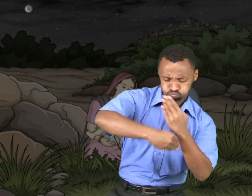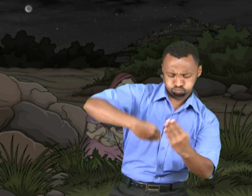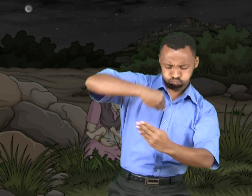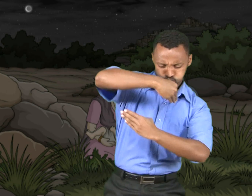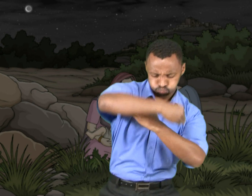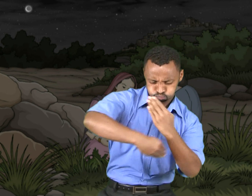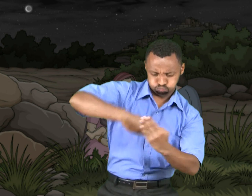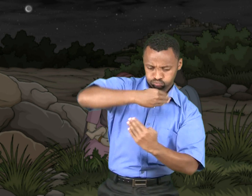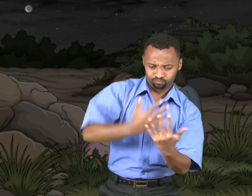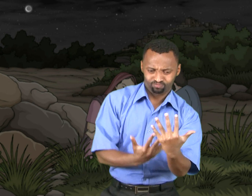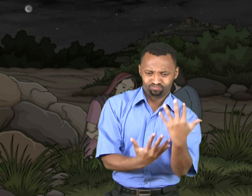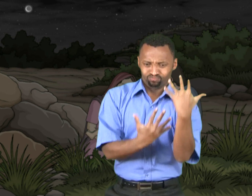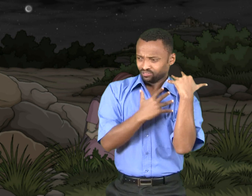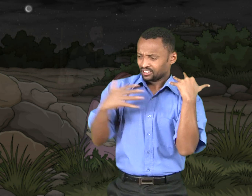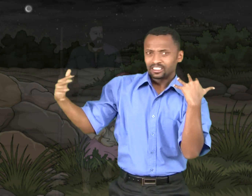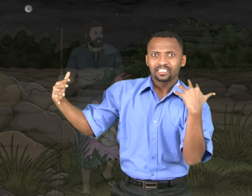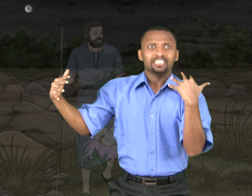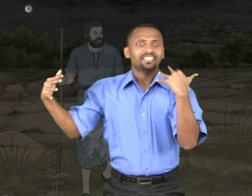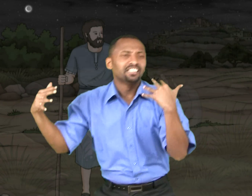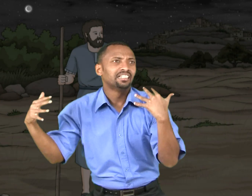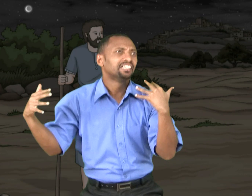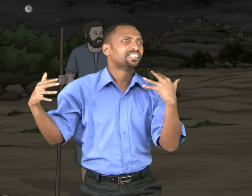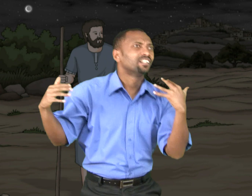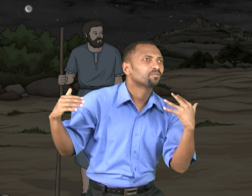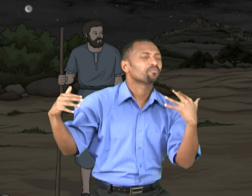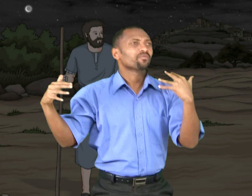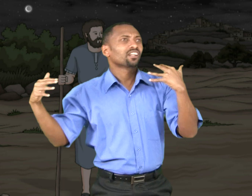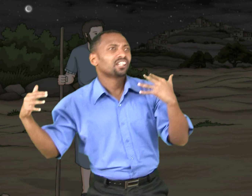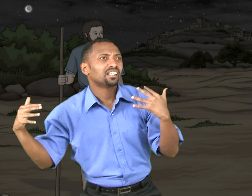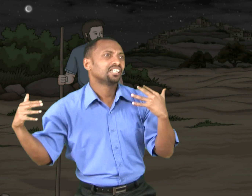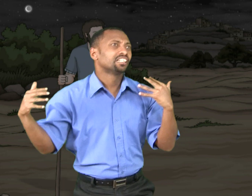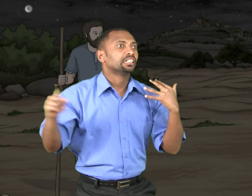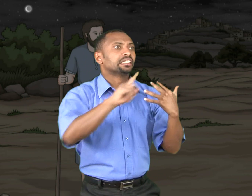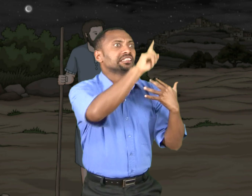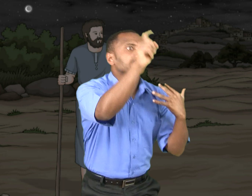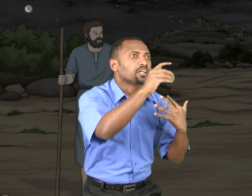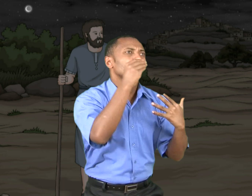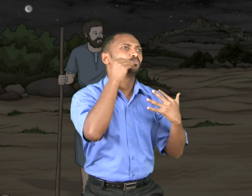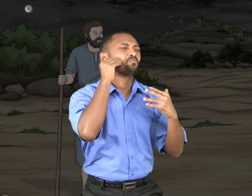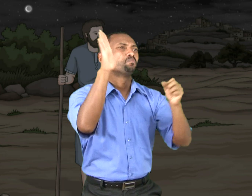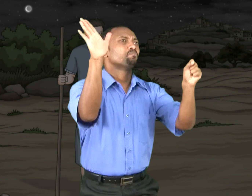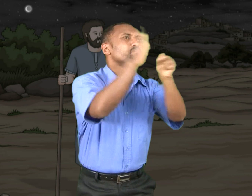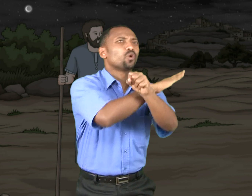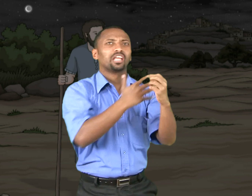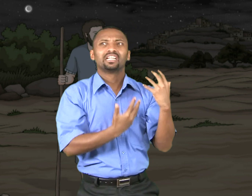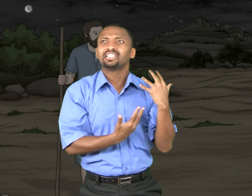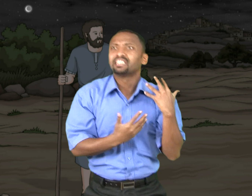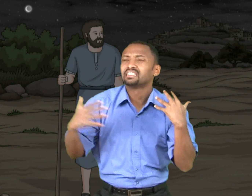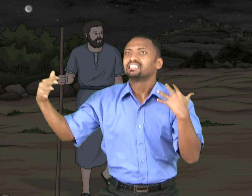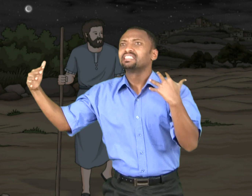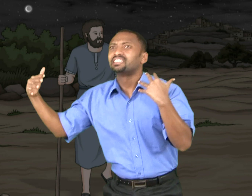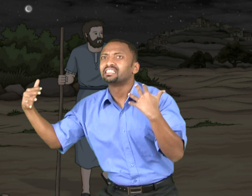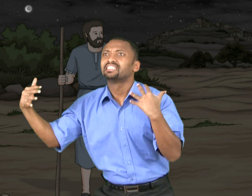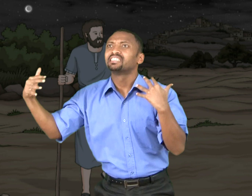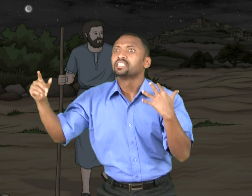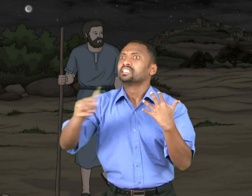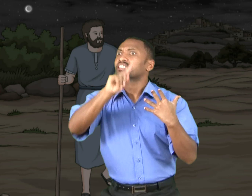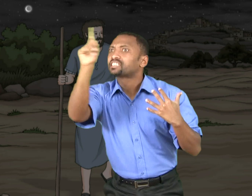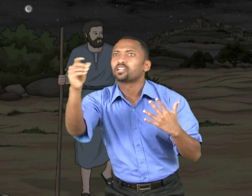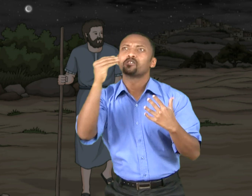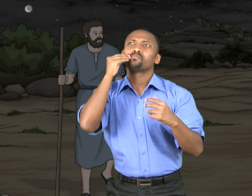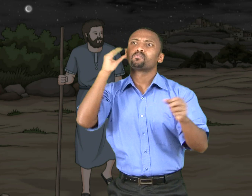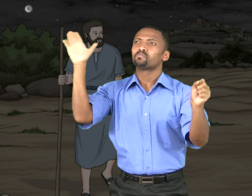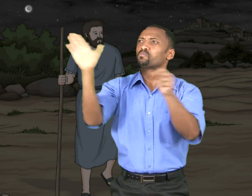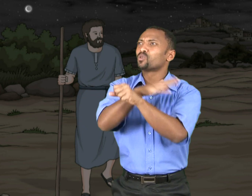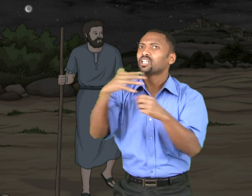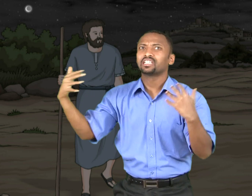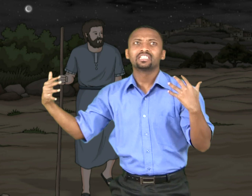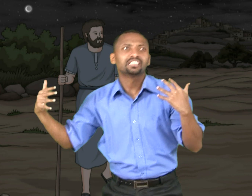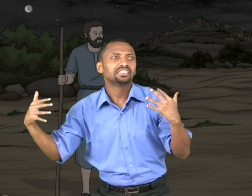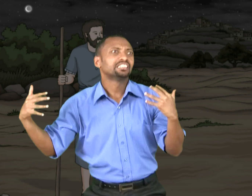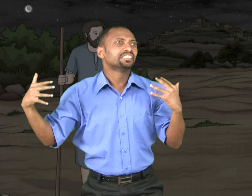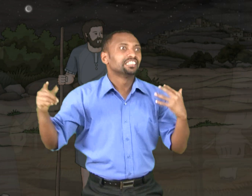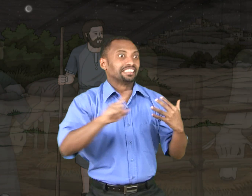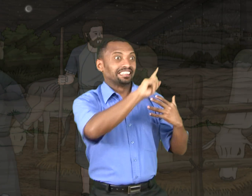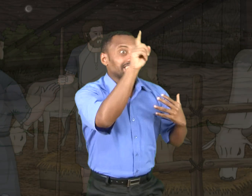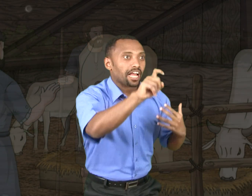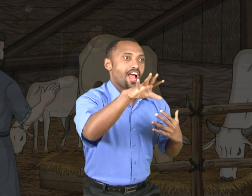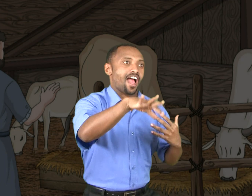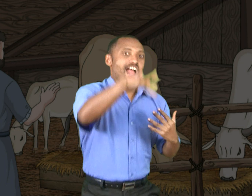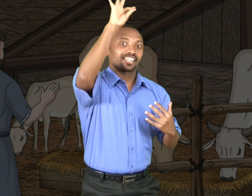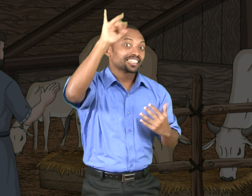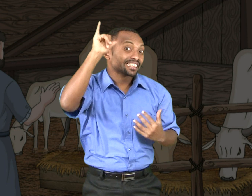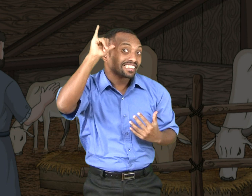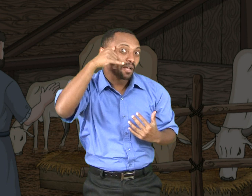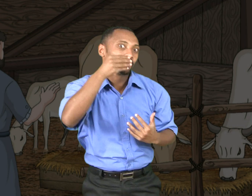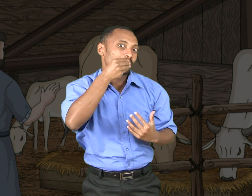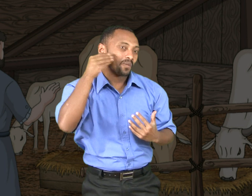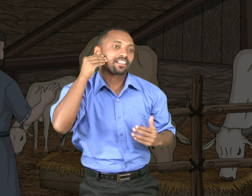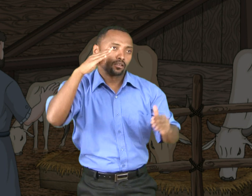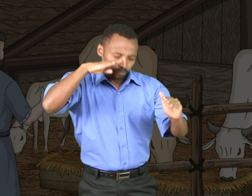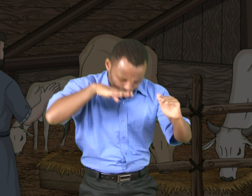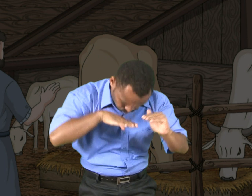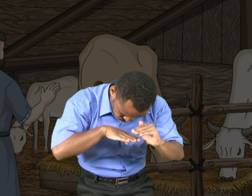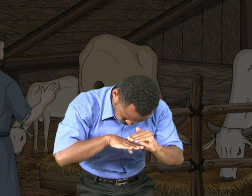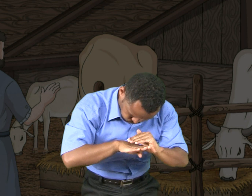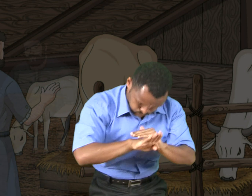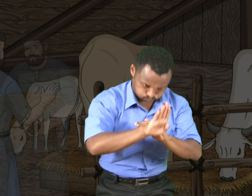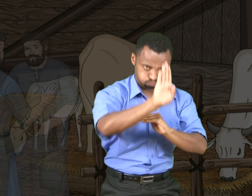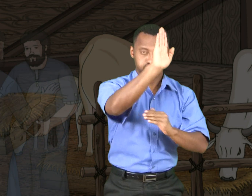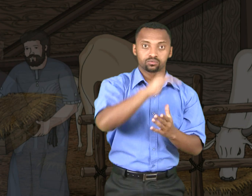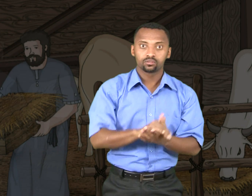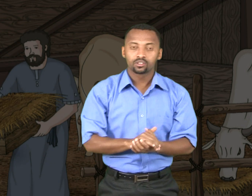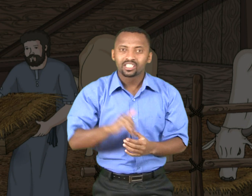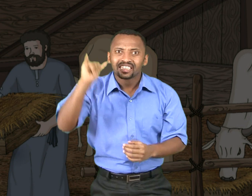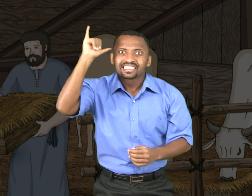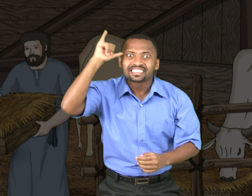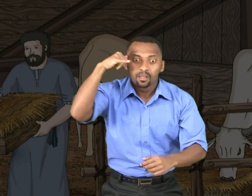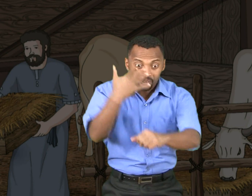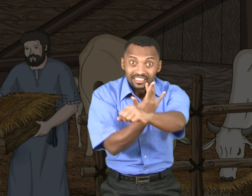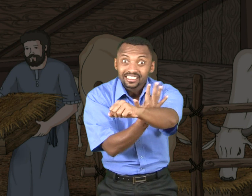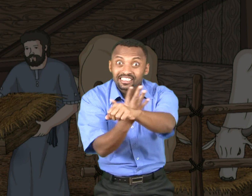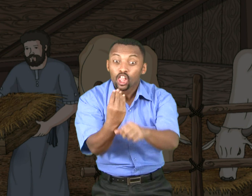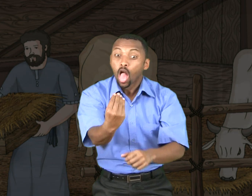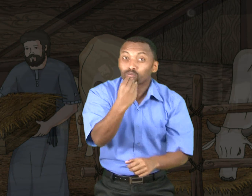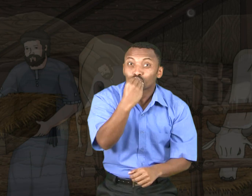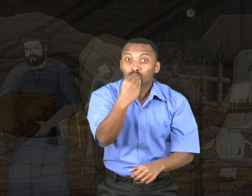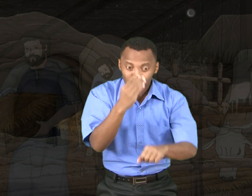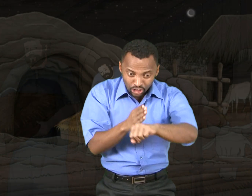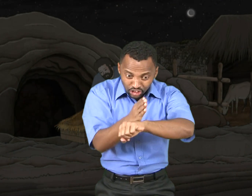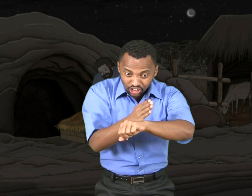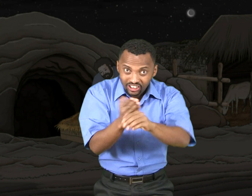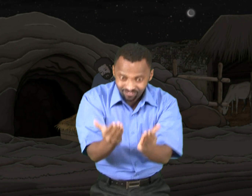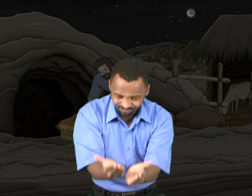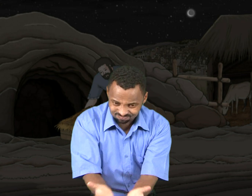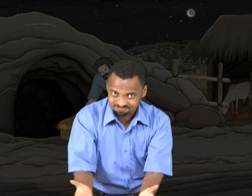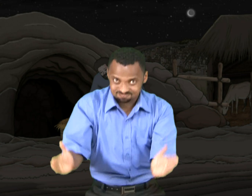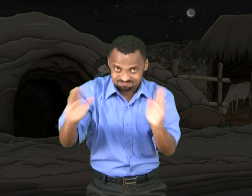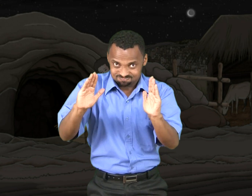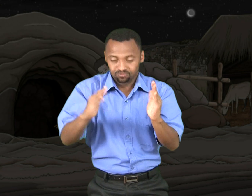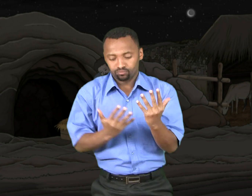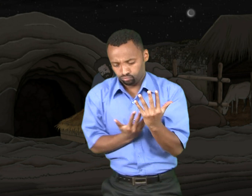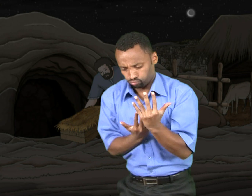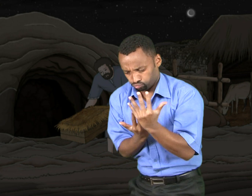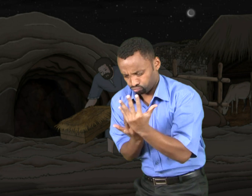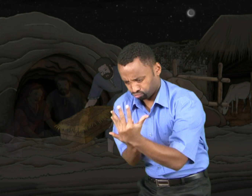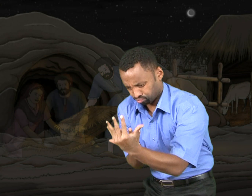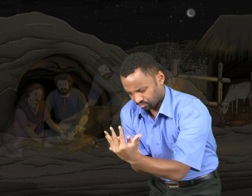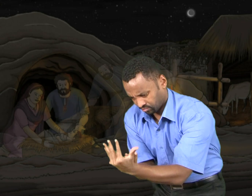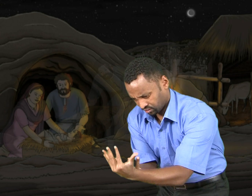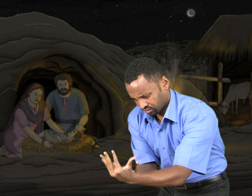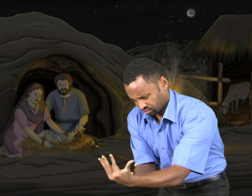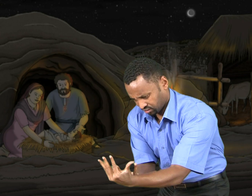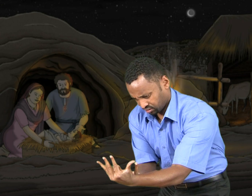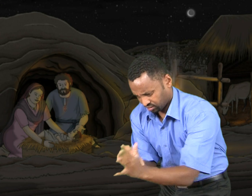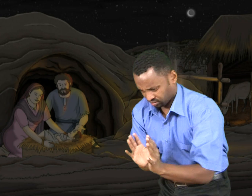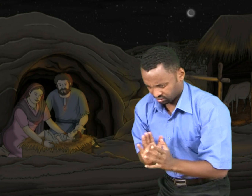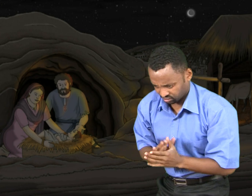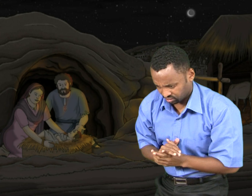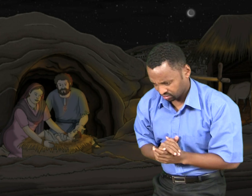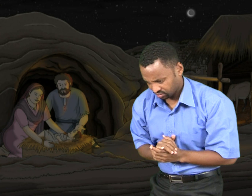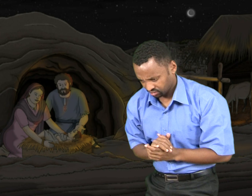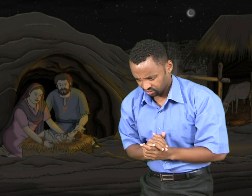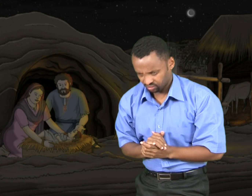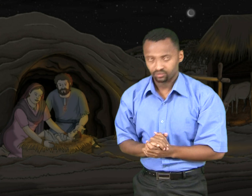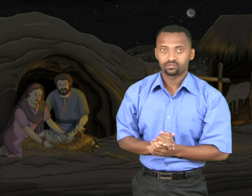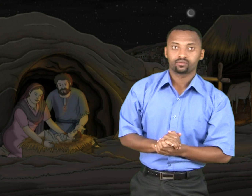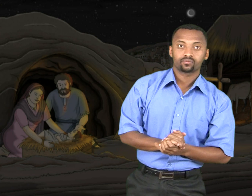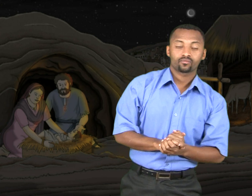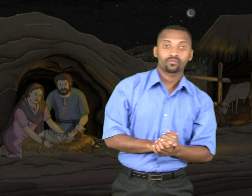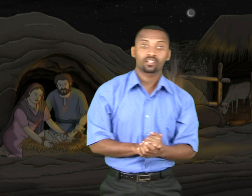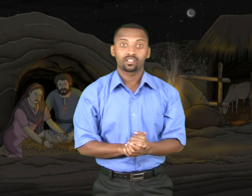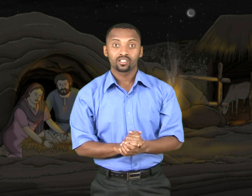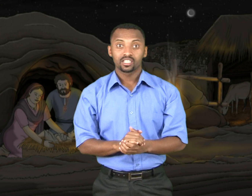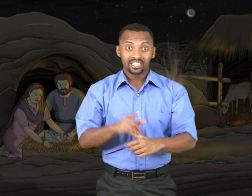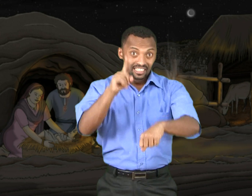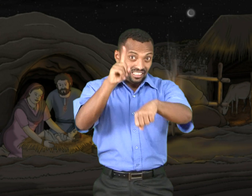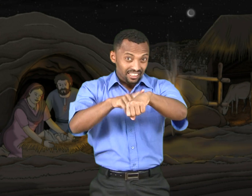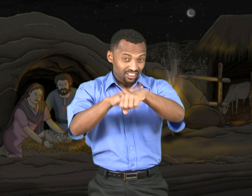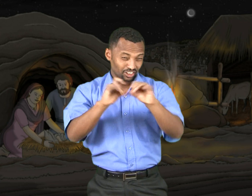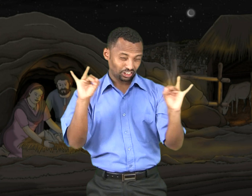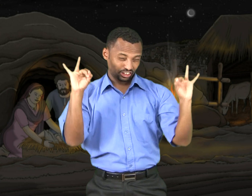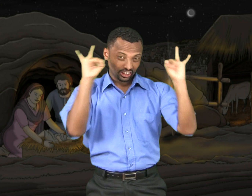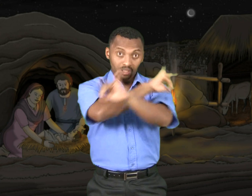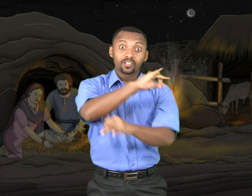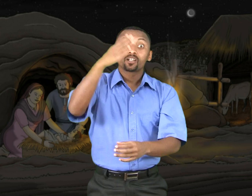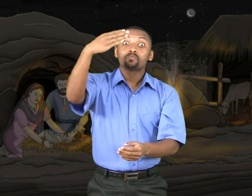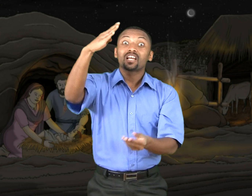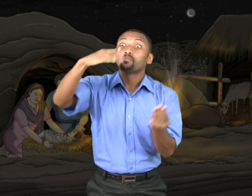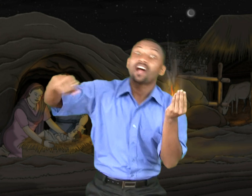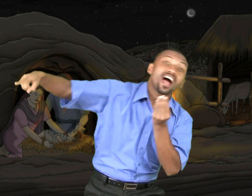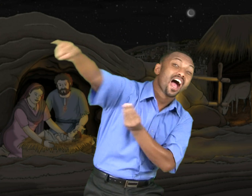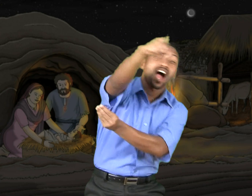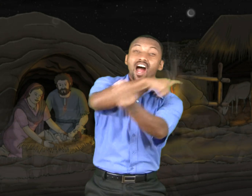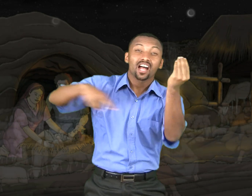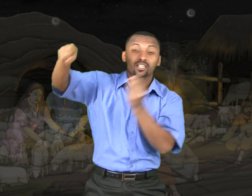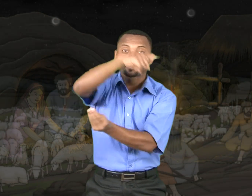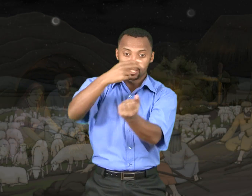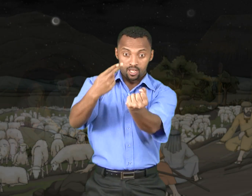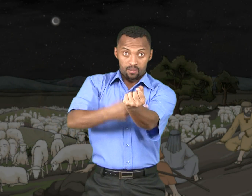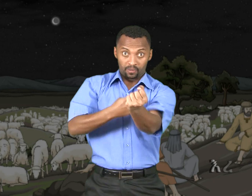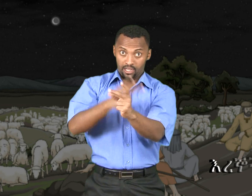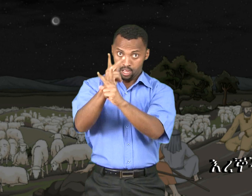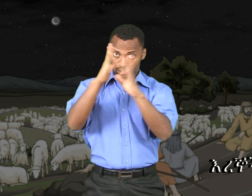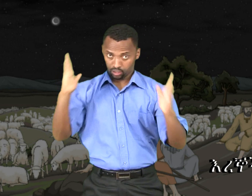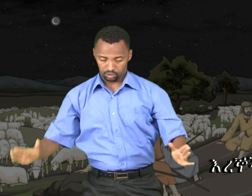She wrapped Him in swaddling cloths and laid Him in a manger, because there was no room for them in the inn.